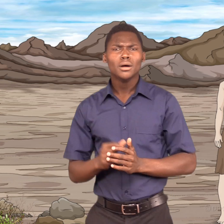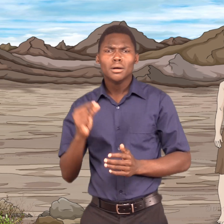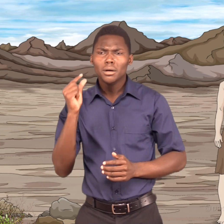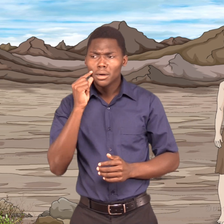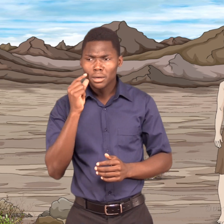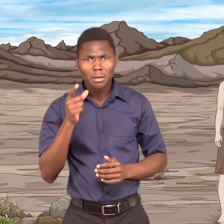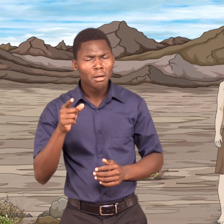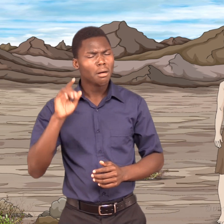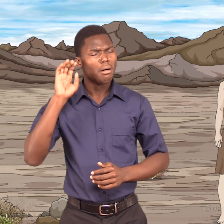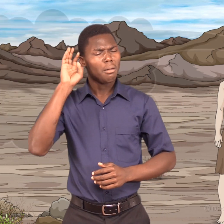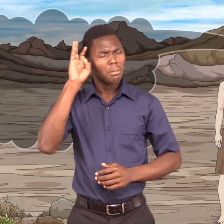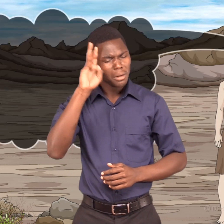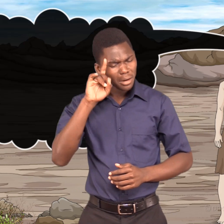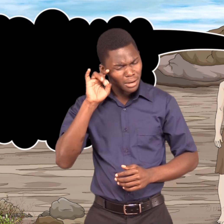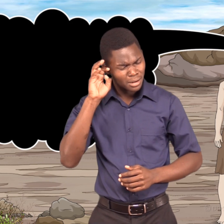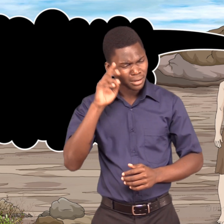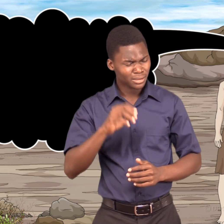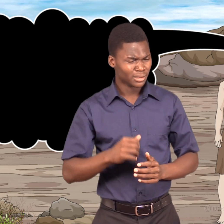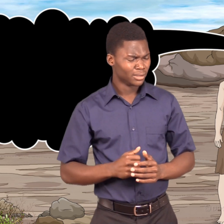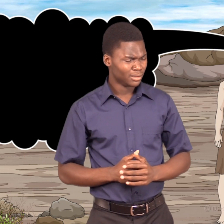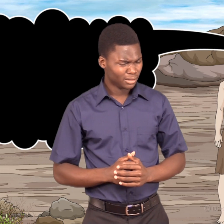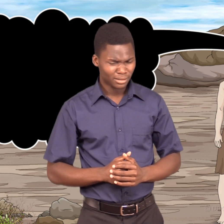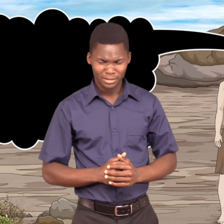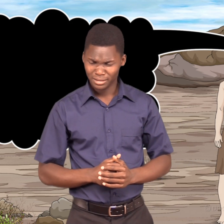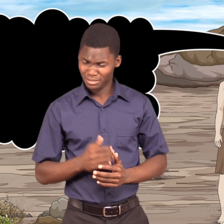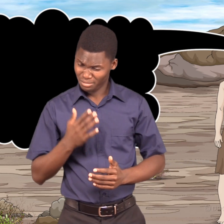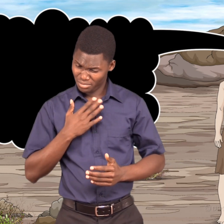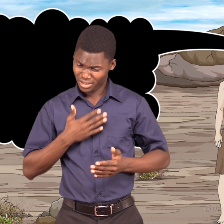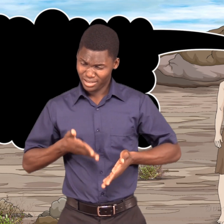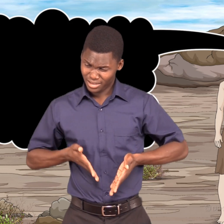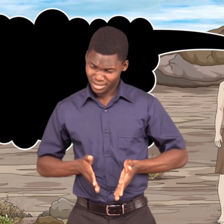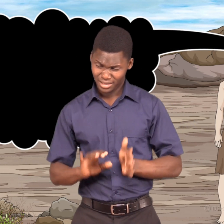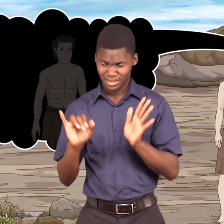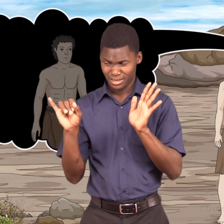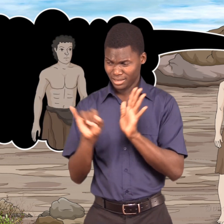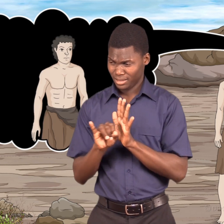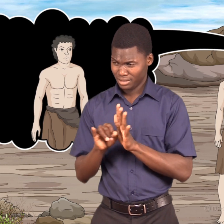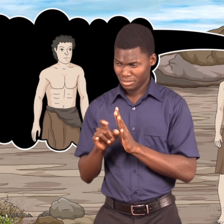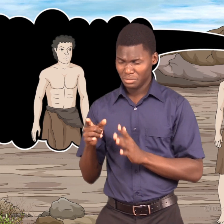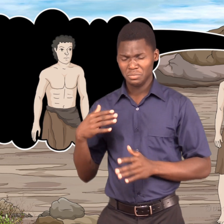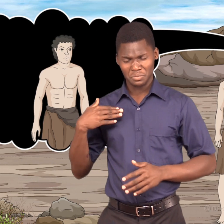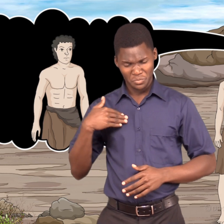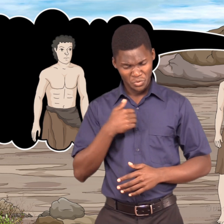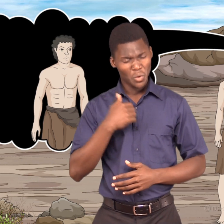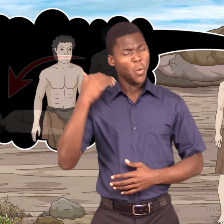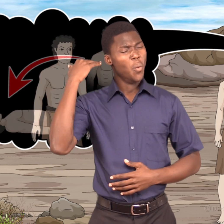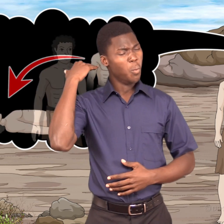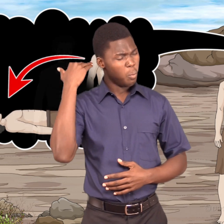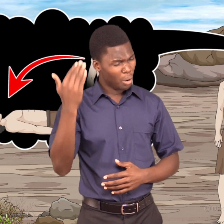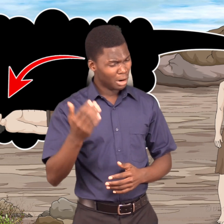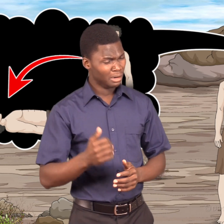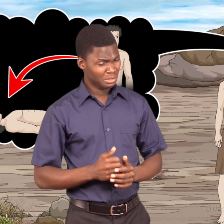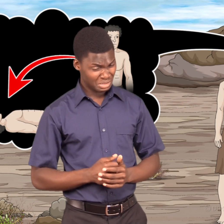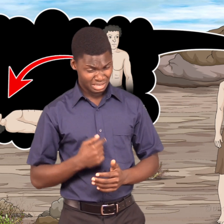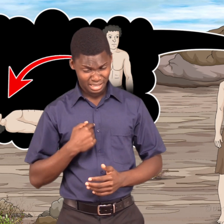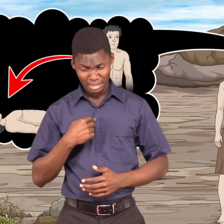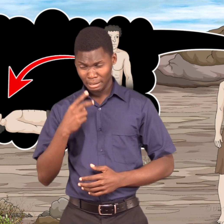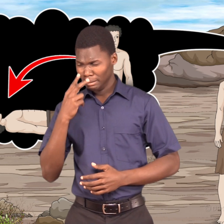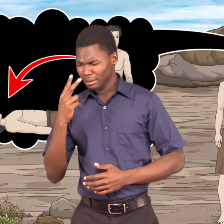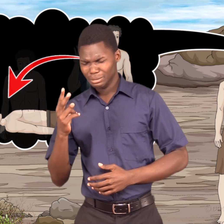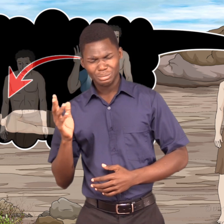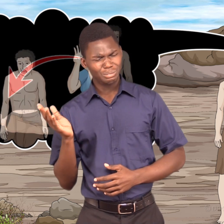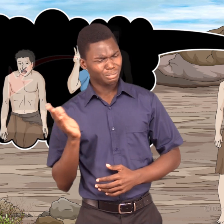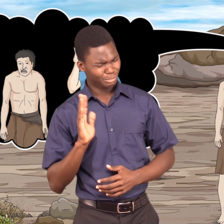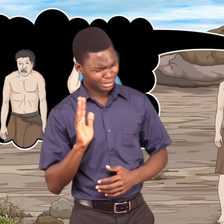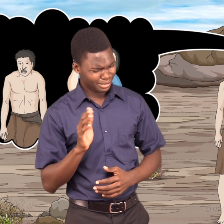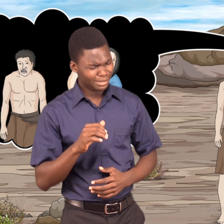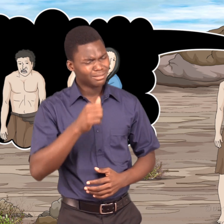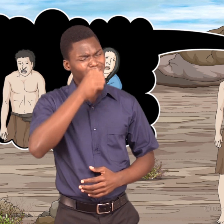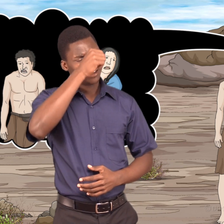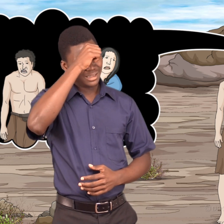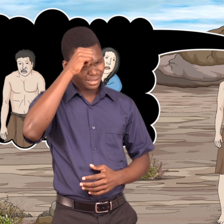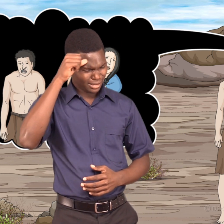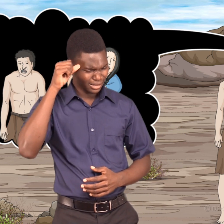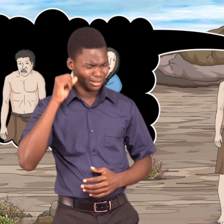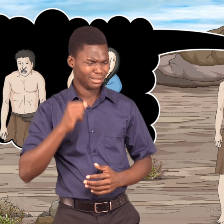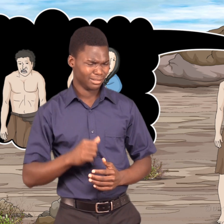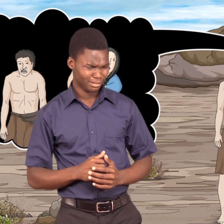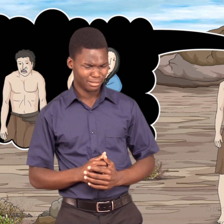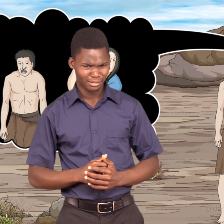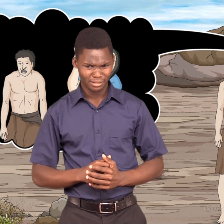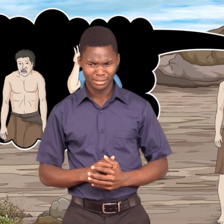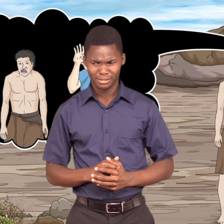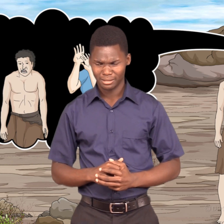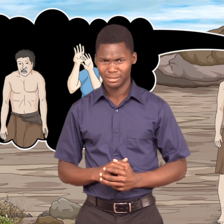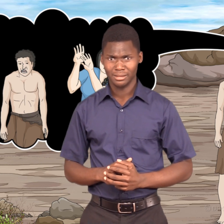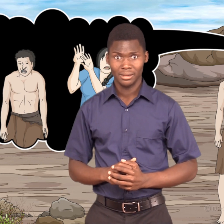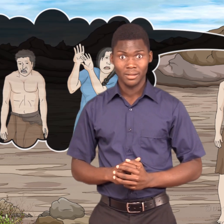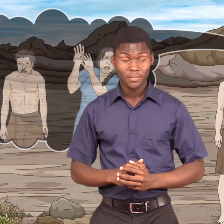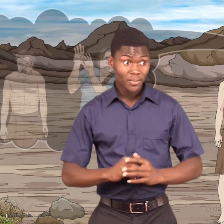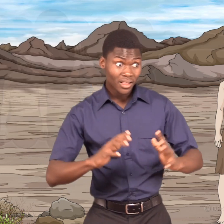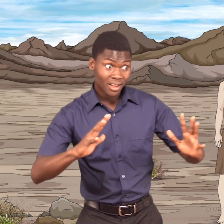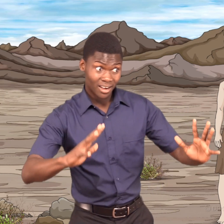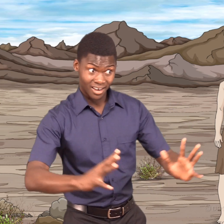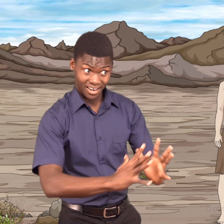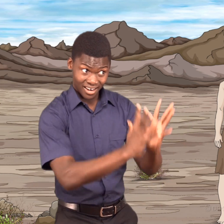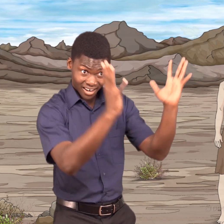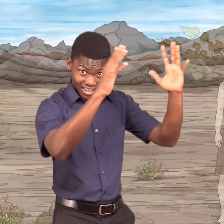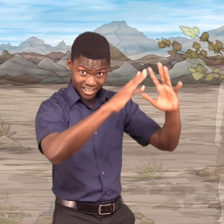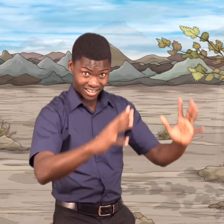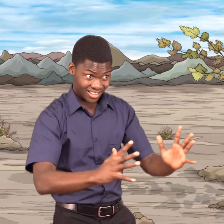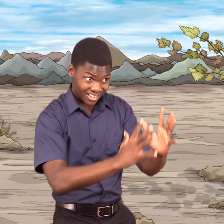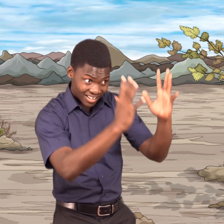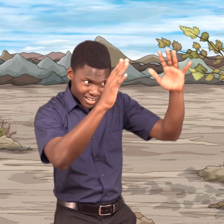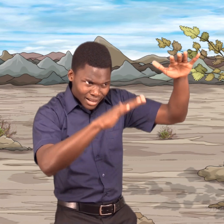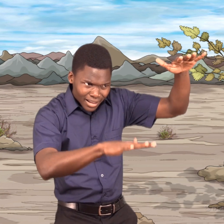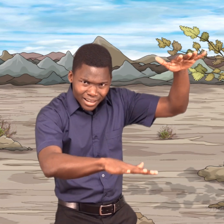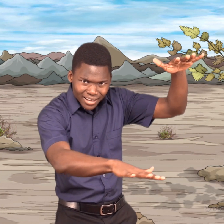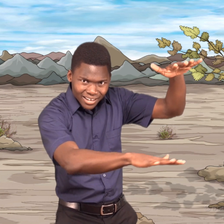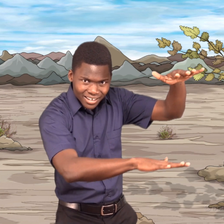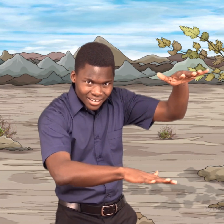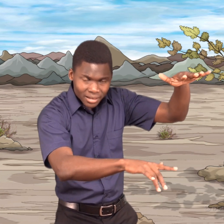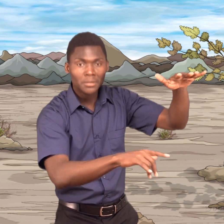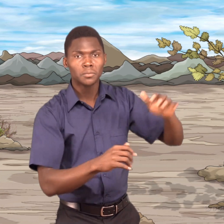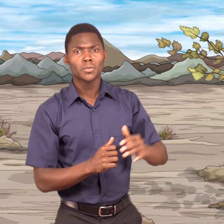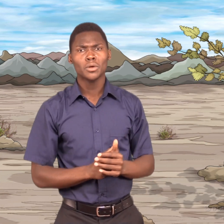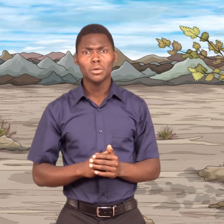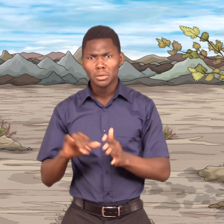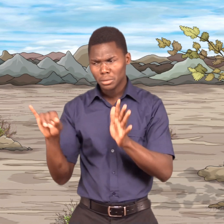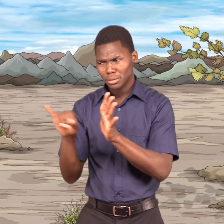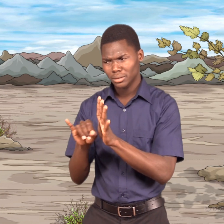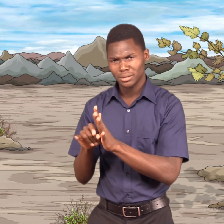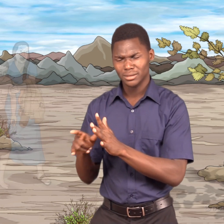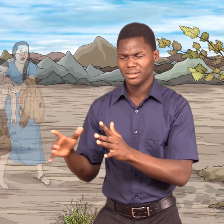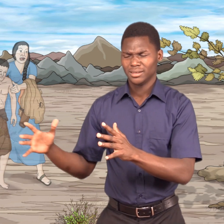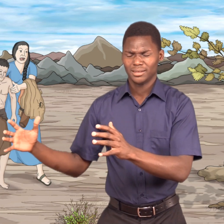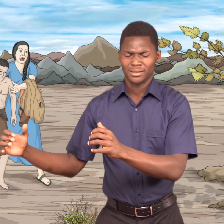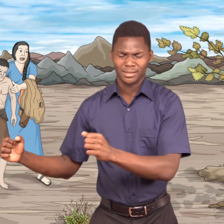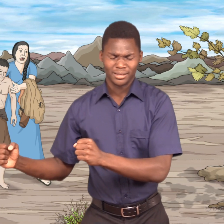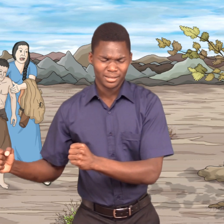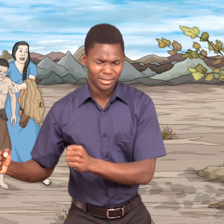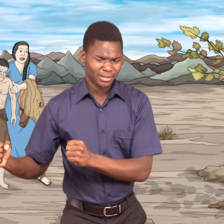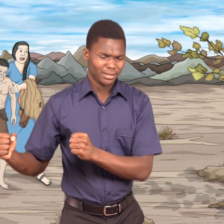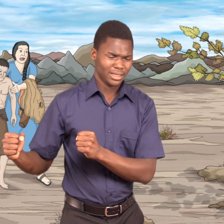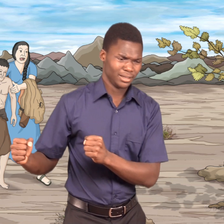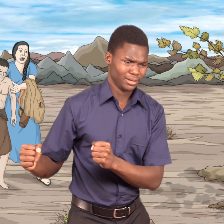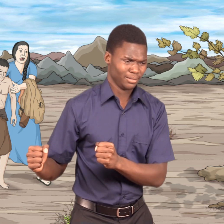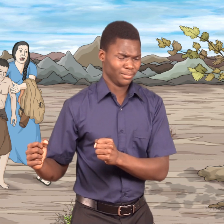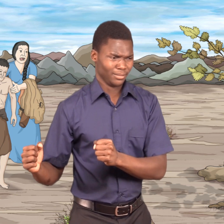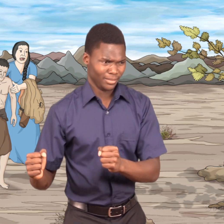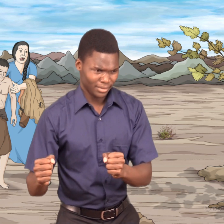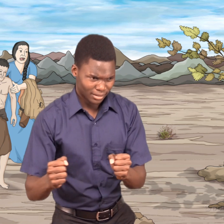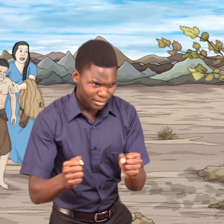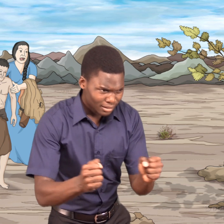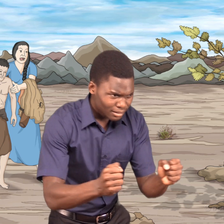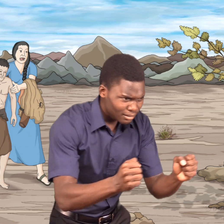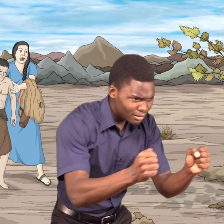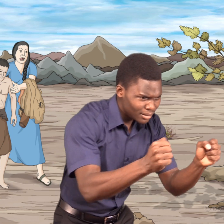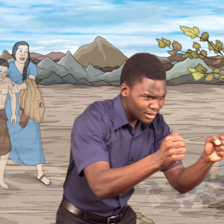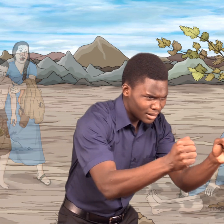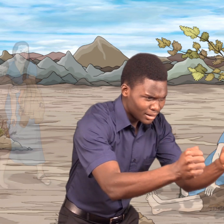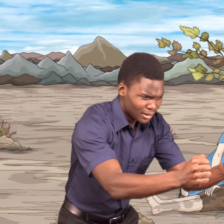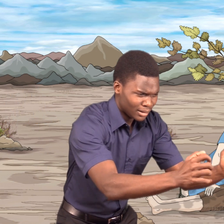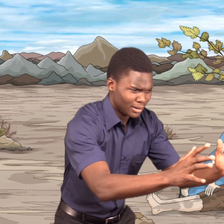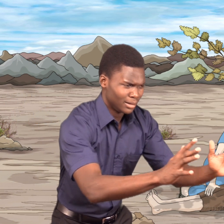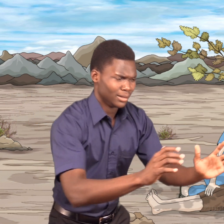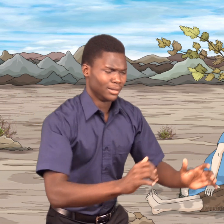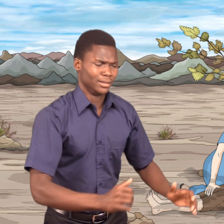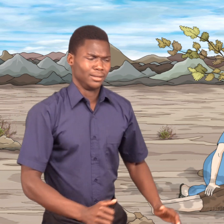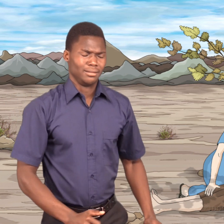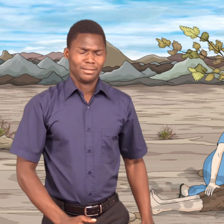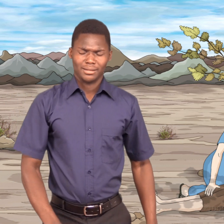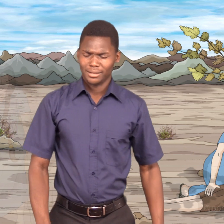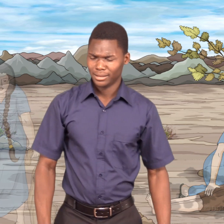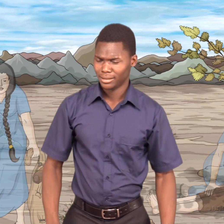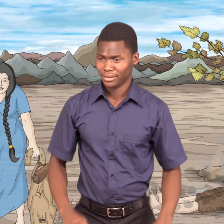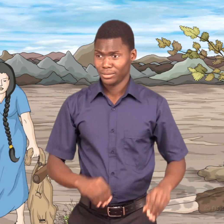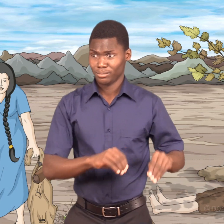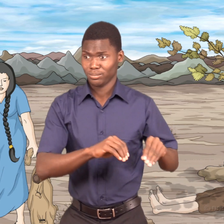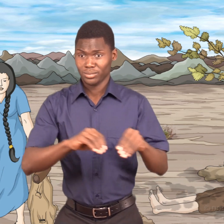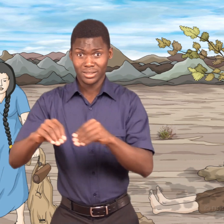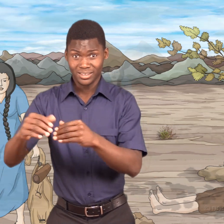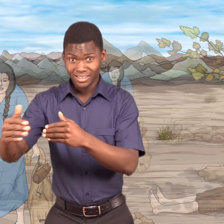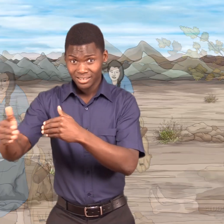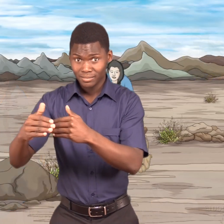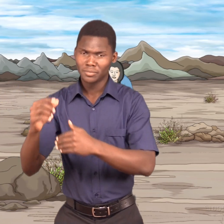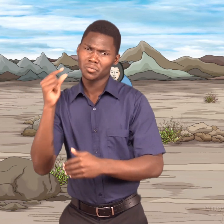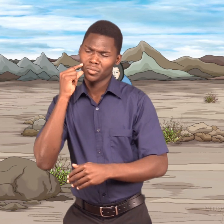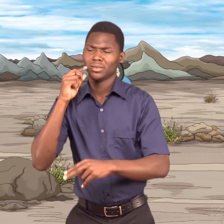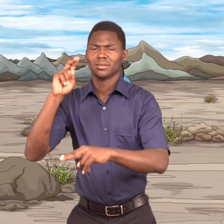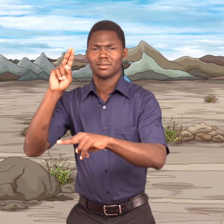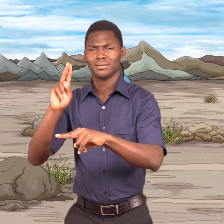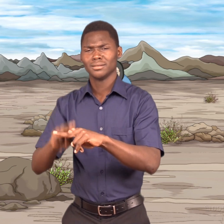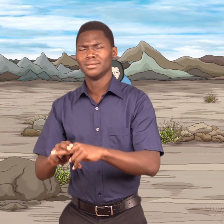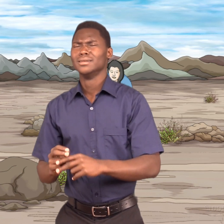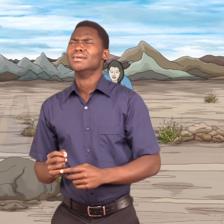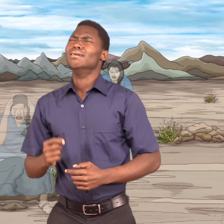Then she went off and sat down nearby, about a bowshot away, for she said, “I cannot bear to watch the boy die!”